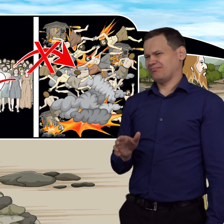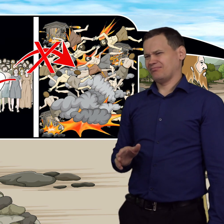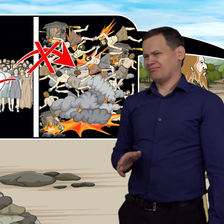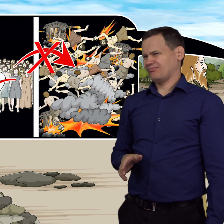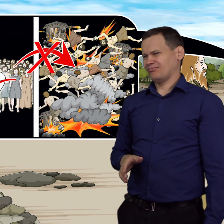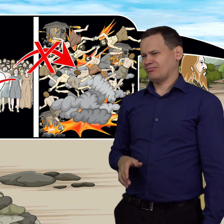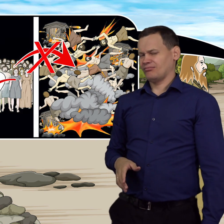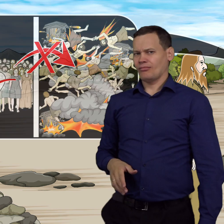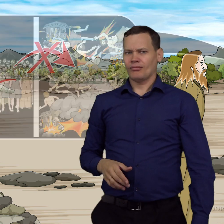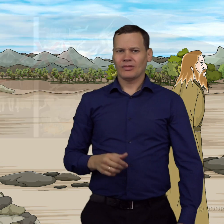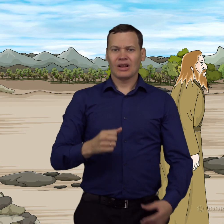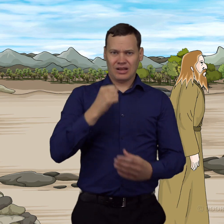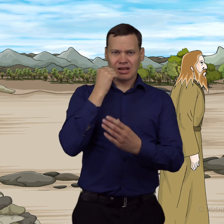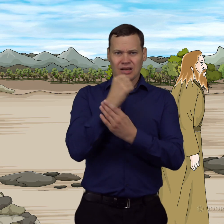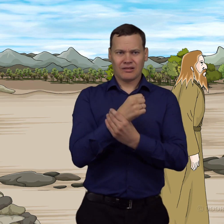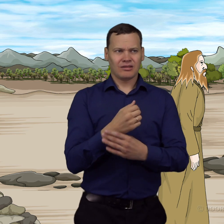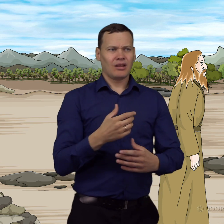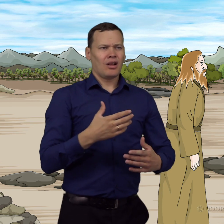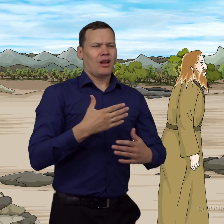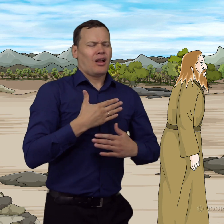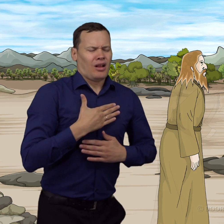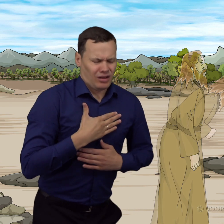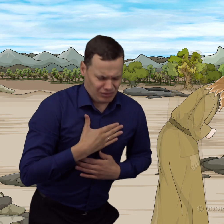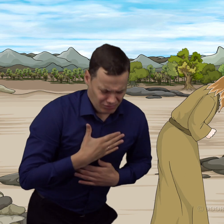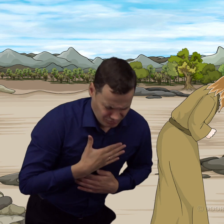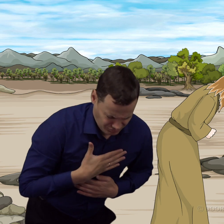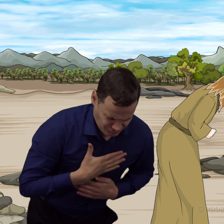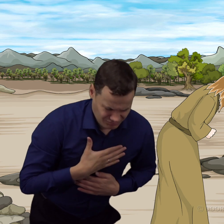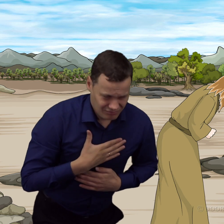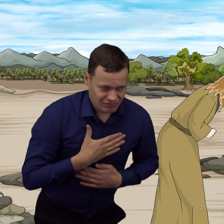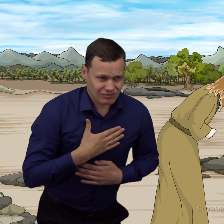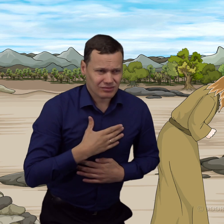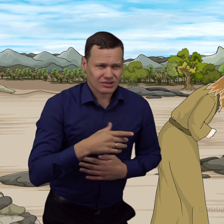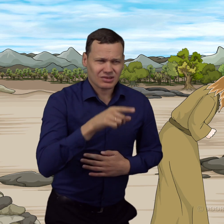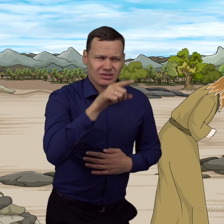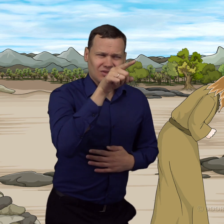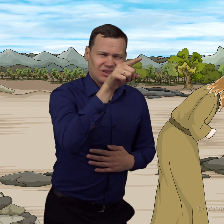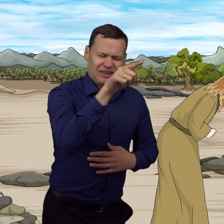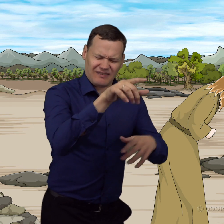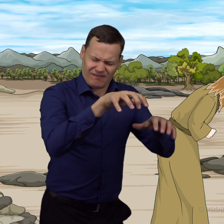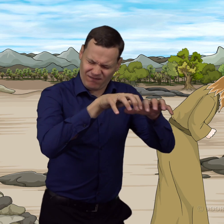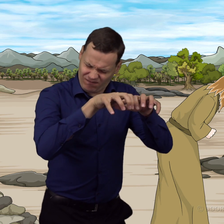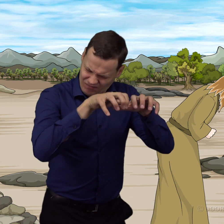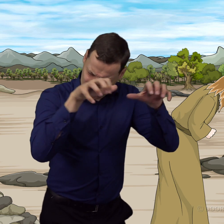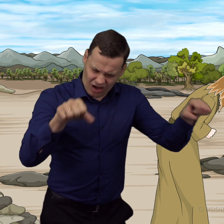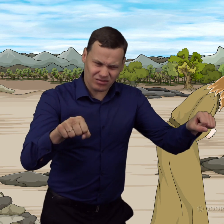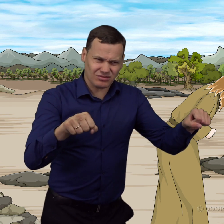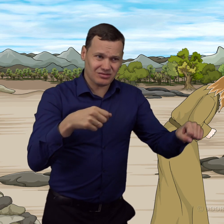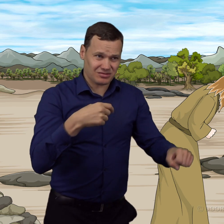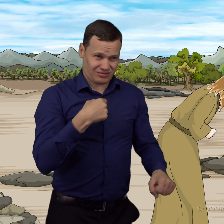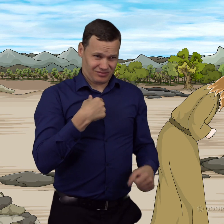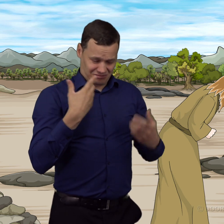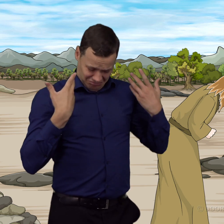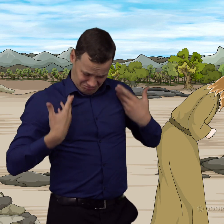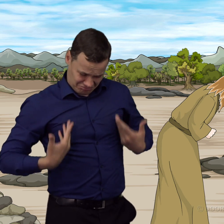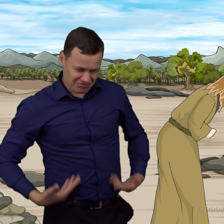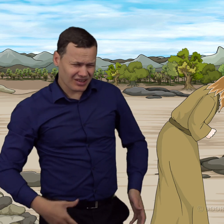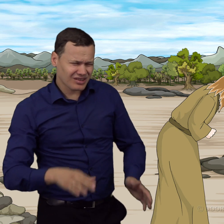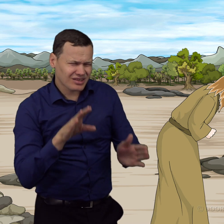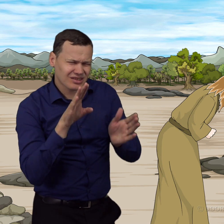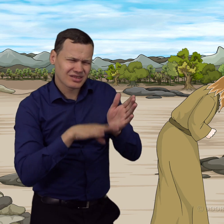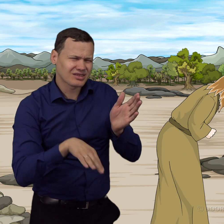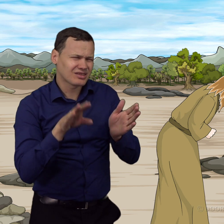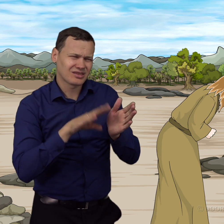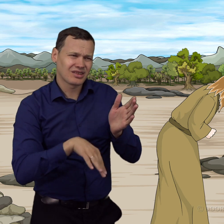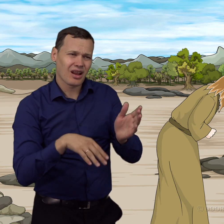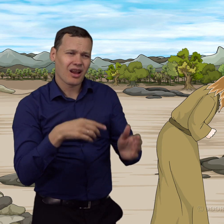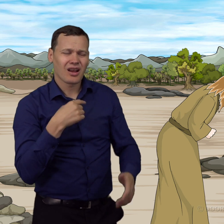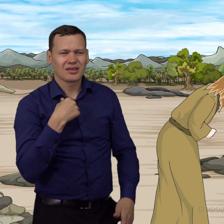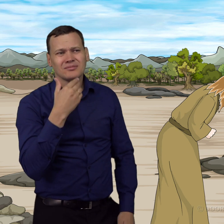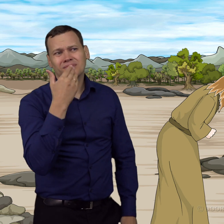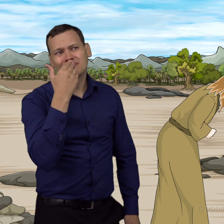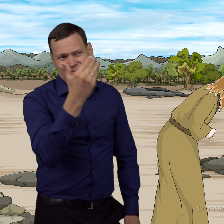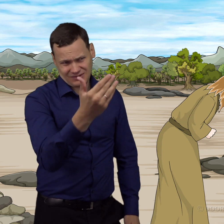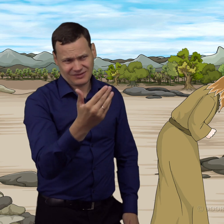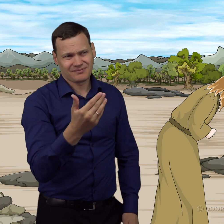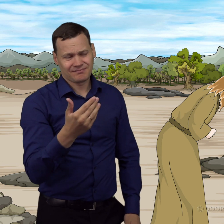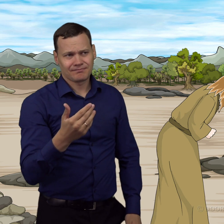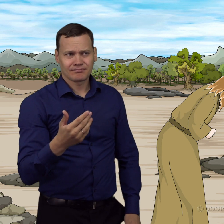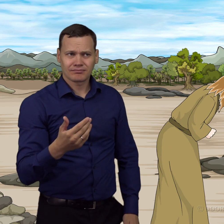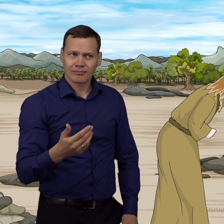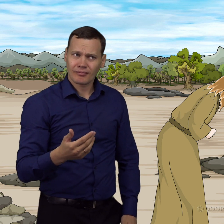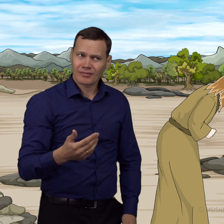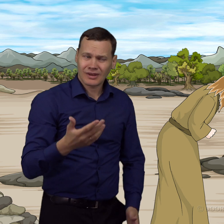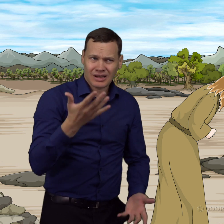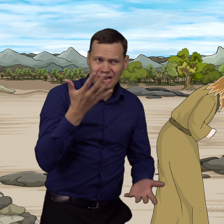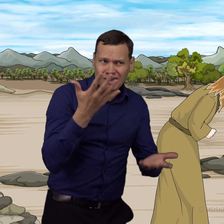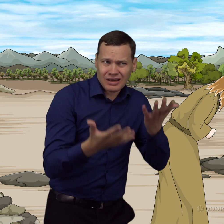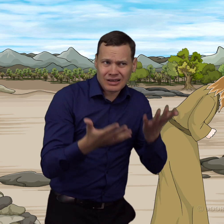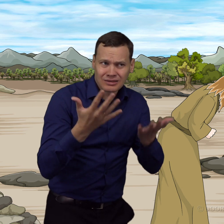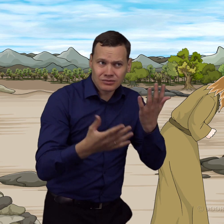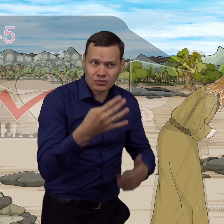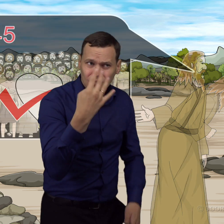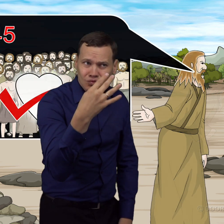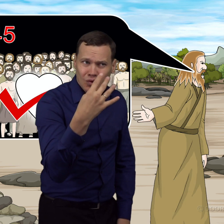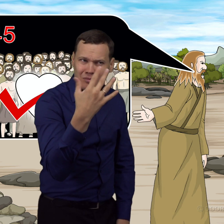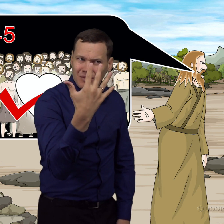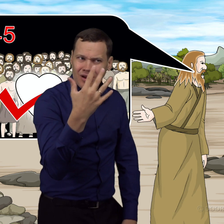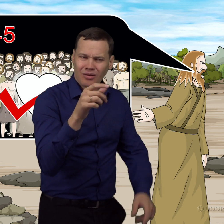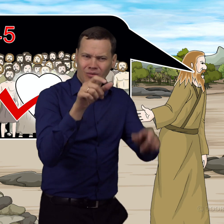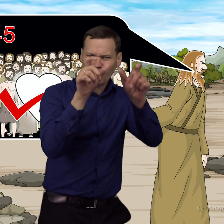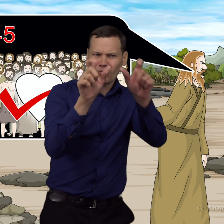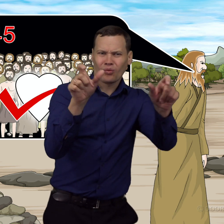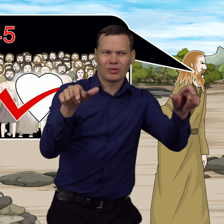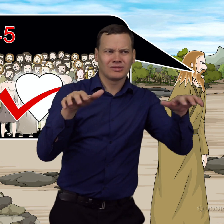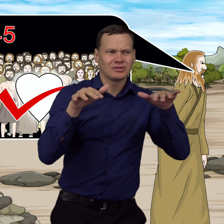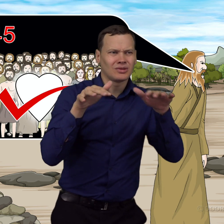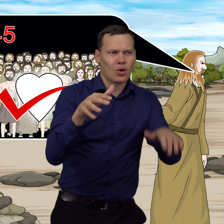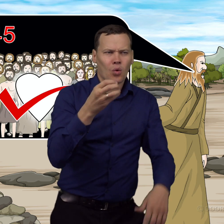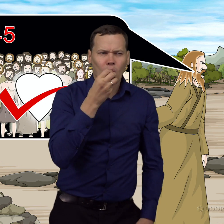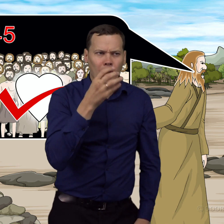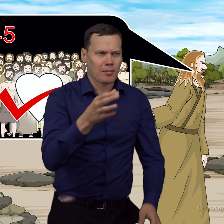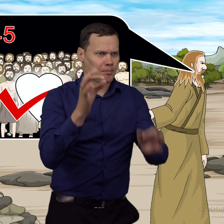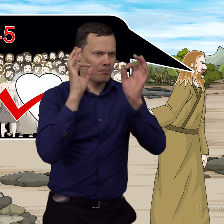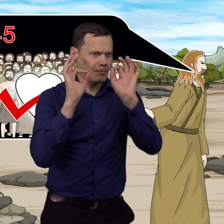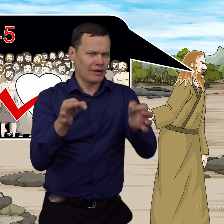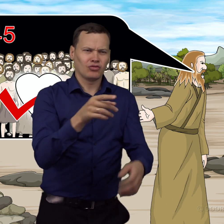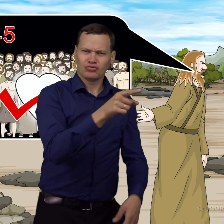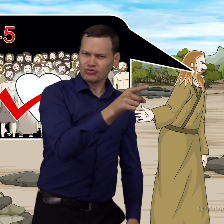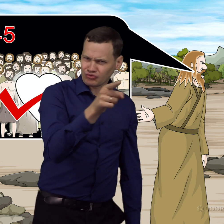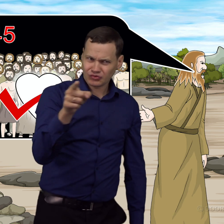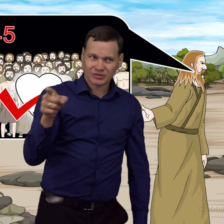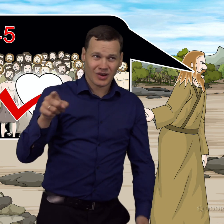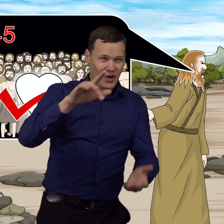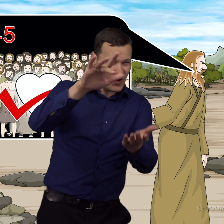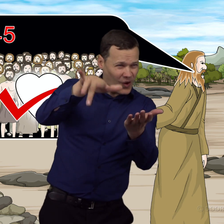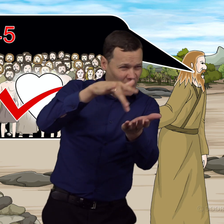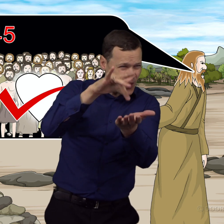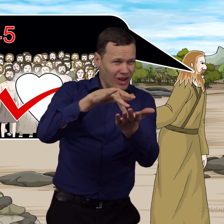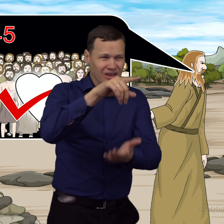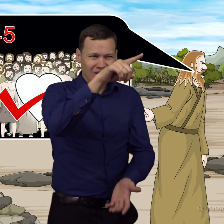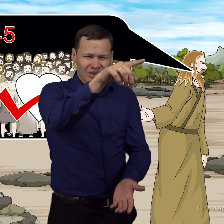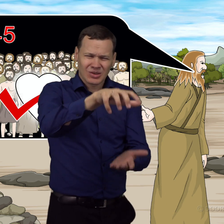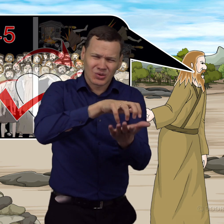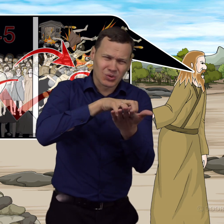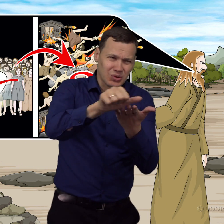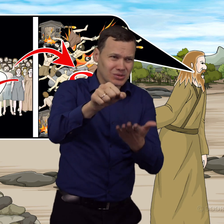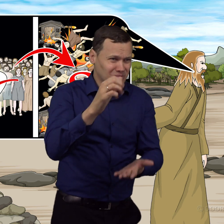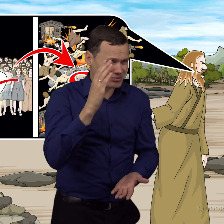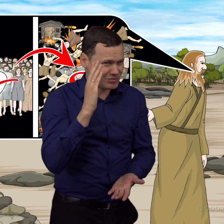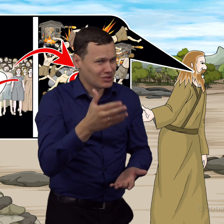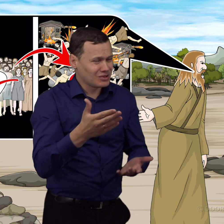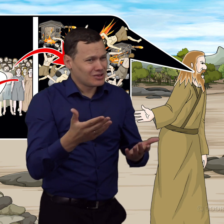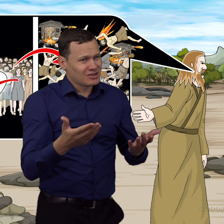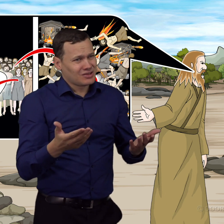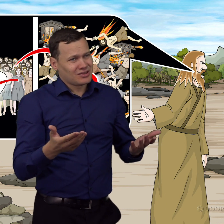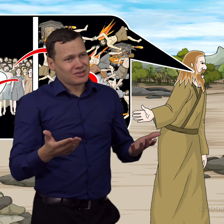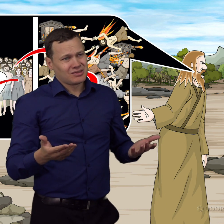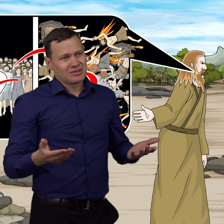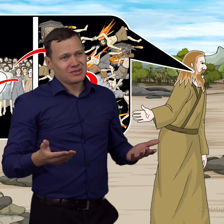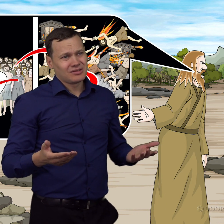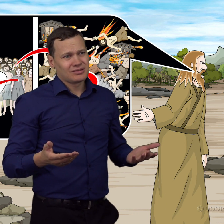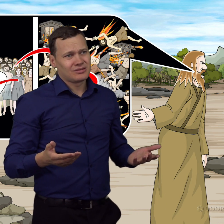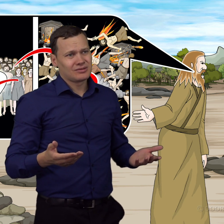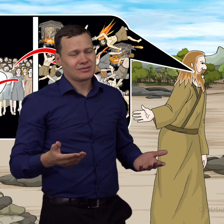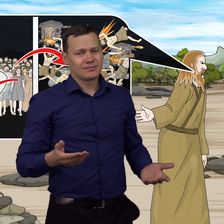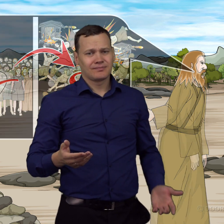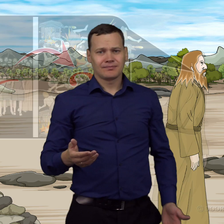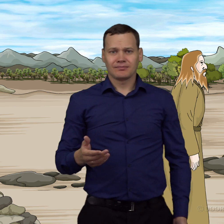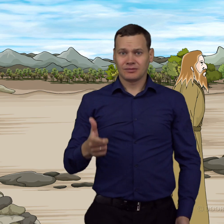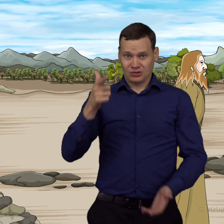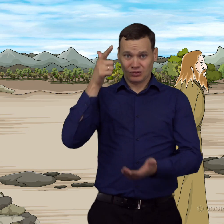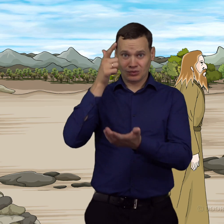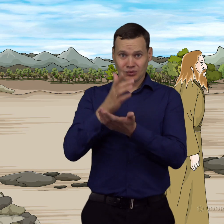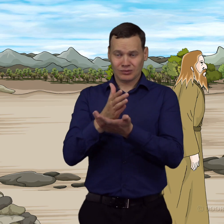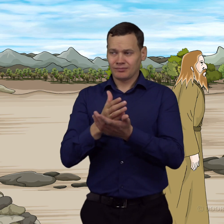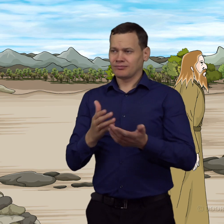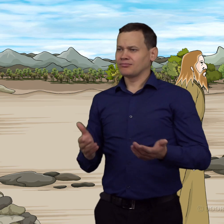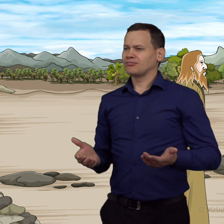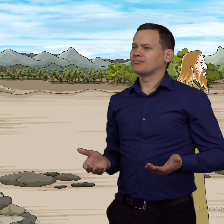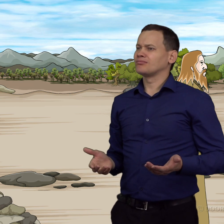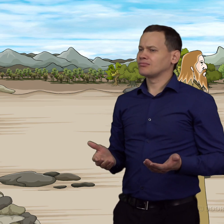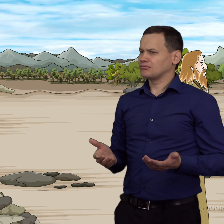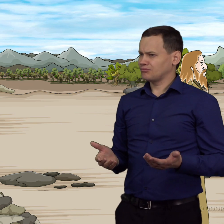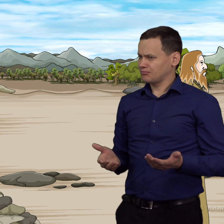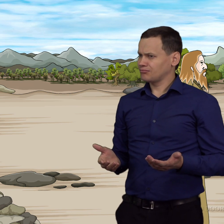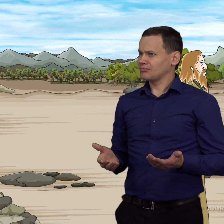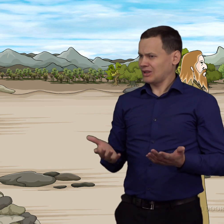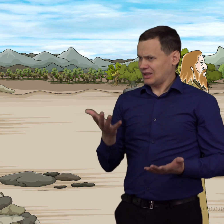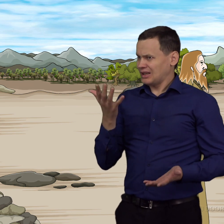Then Abraham answered, “Now that I have ventured to speak to the Lord—though I am but dust and ashes— suppose the fifty righteous ones lack five. Will You destroy the whole city for the lack of five?”